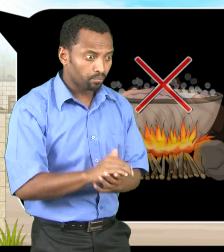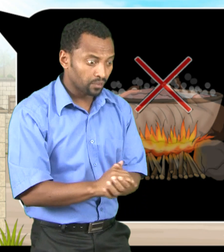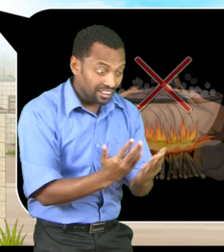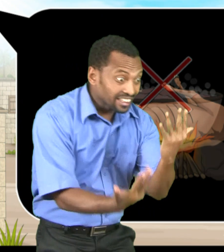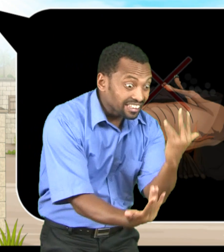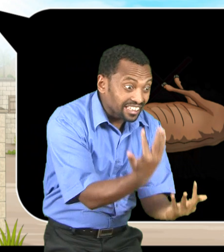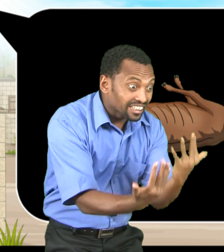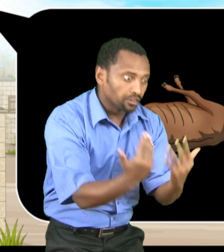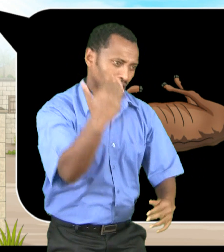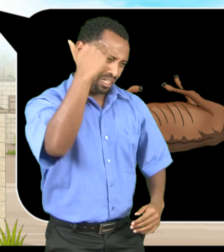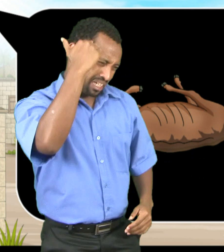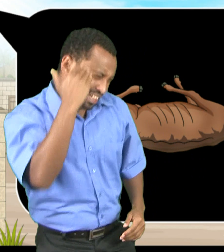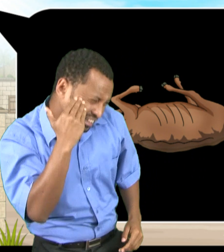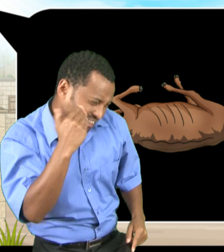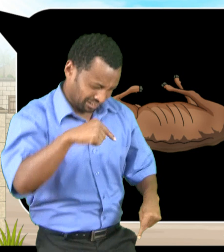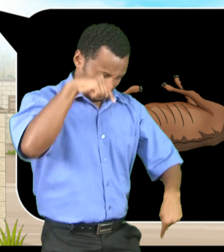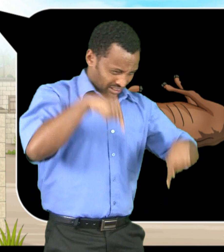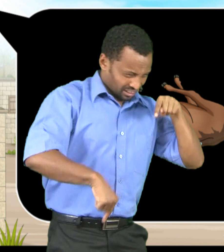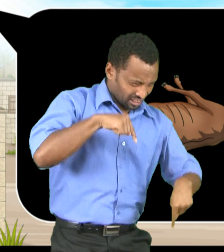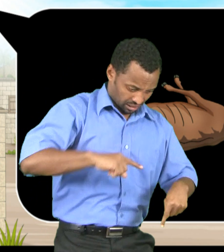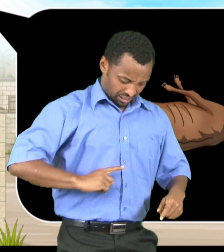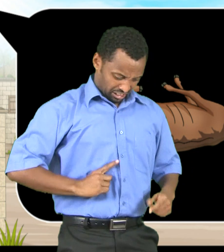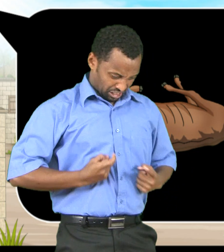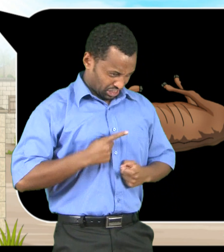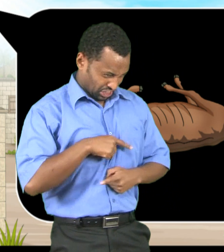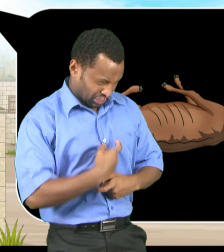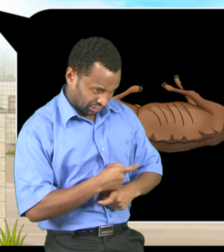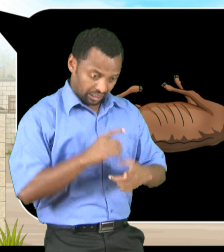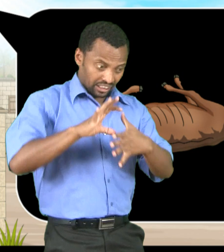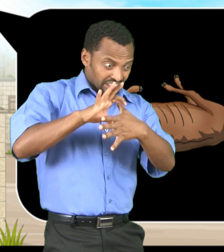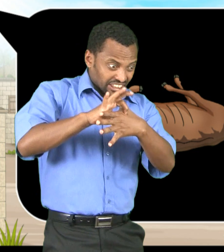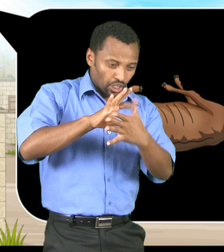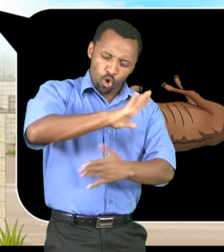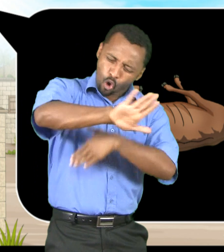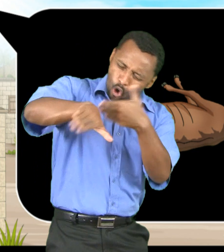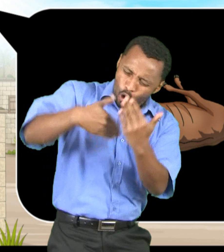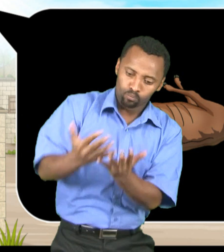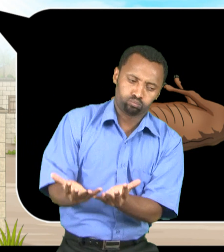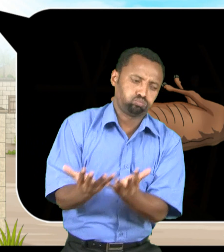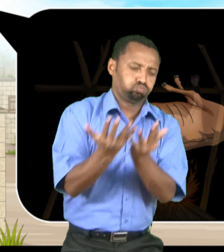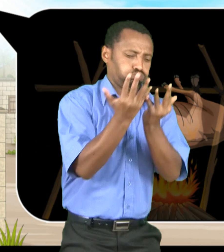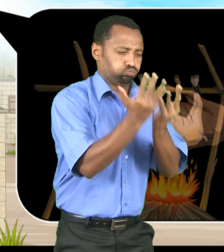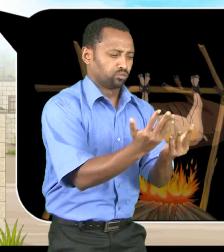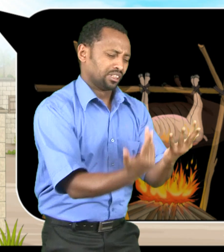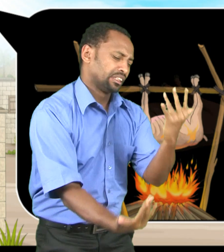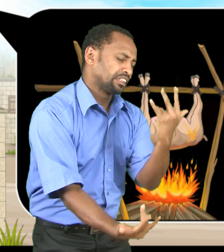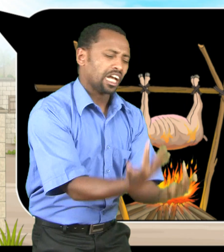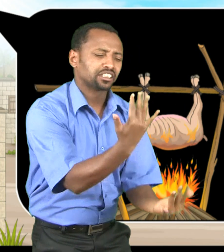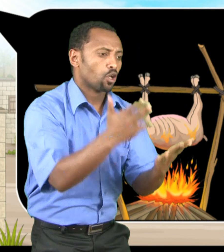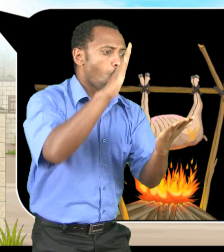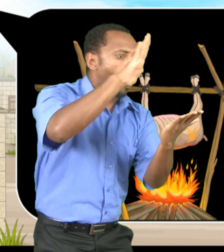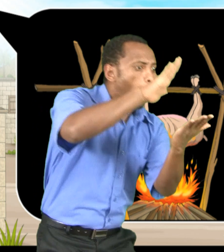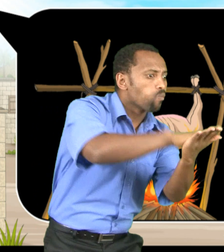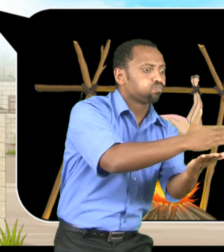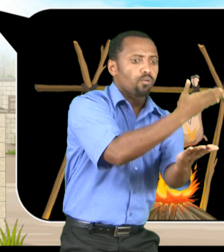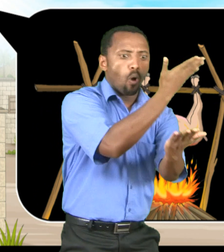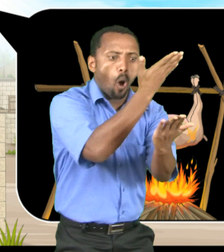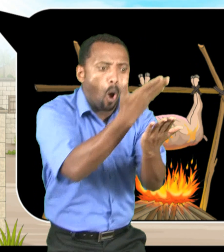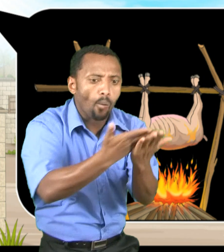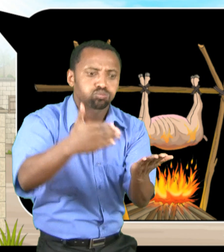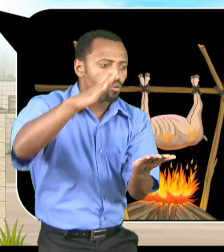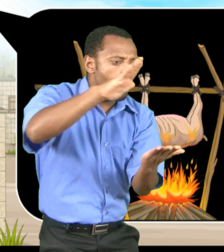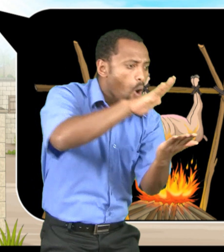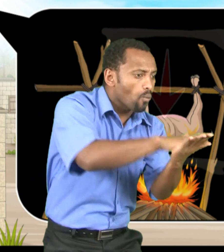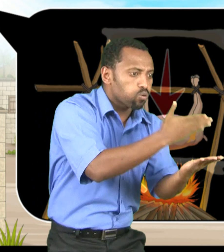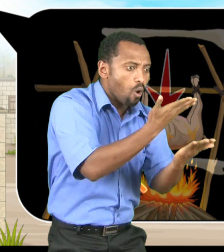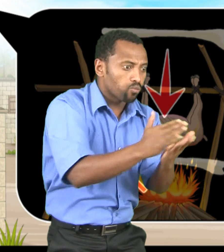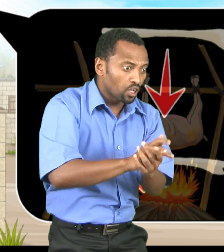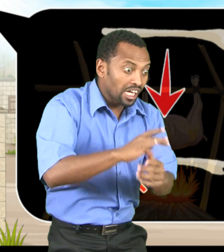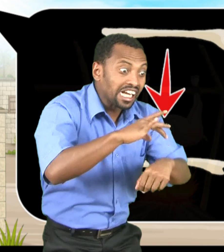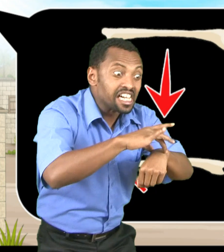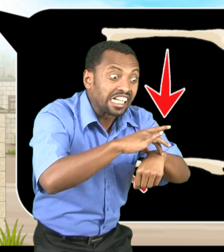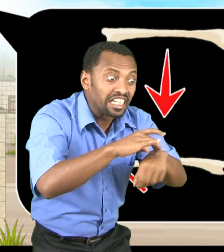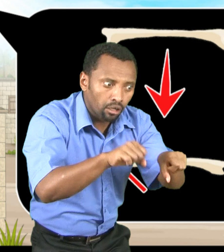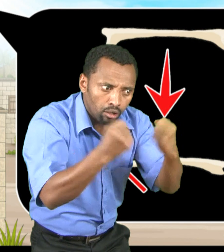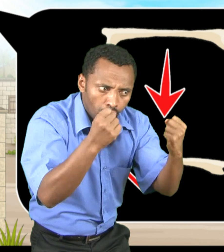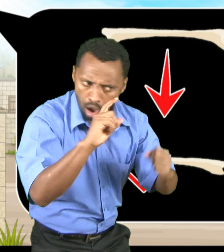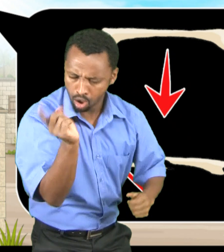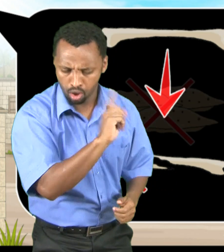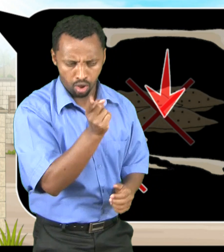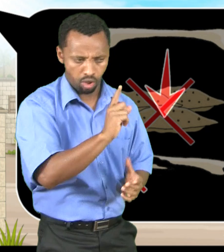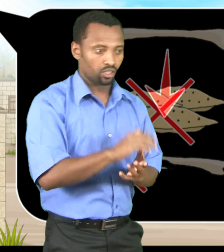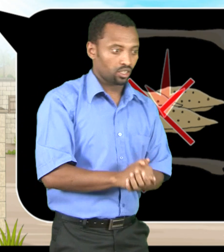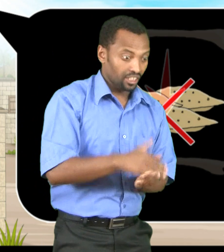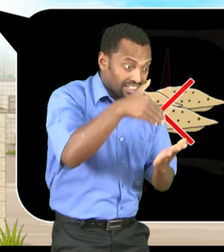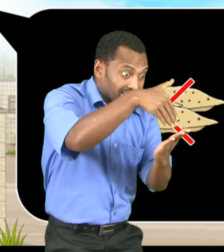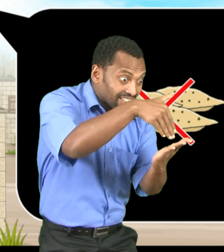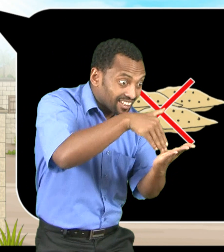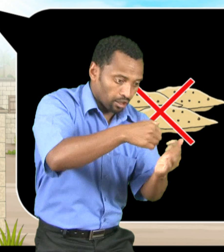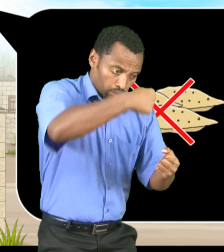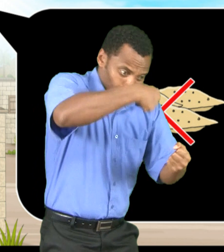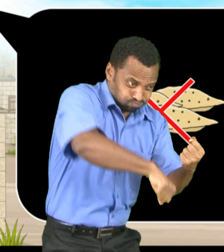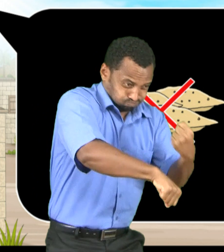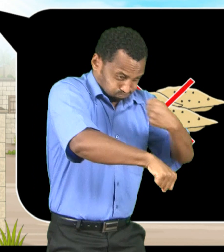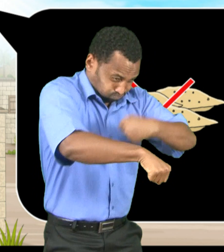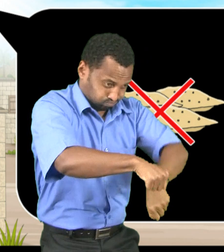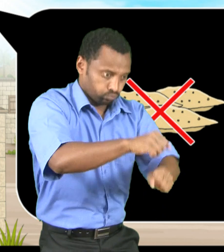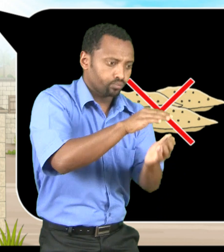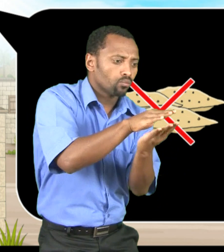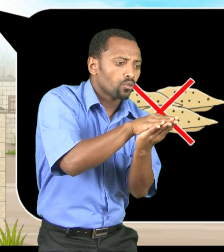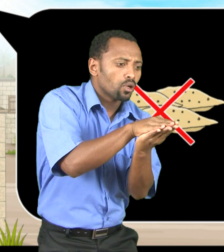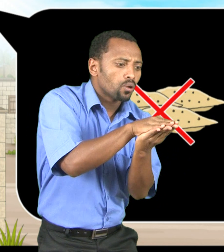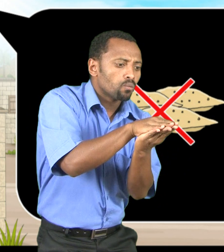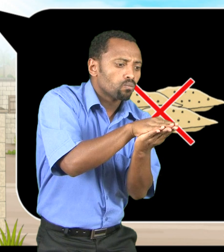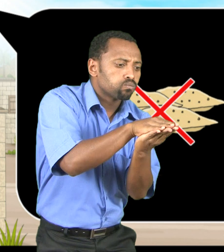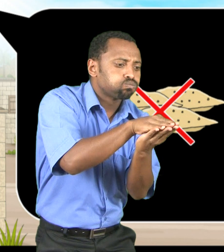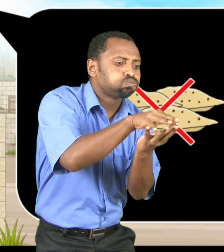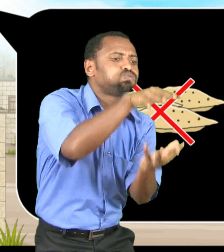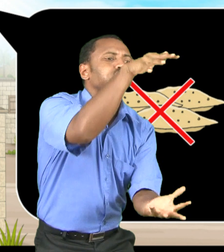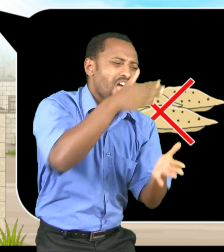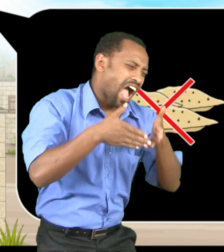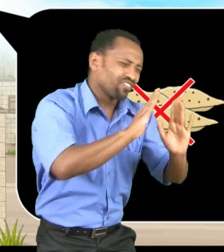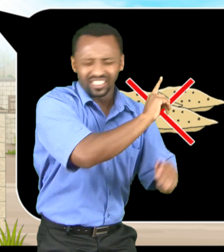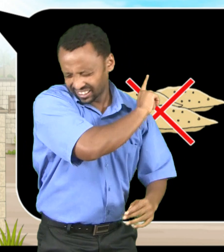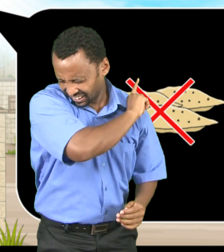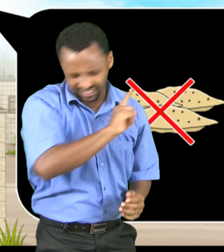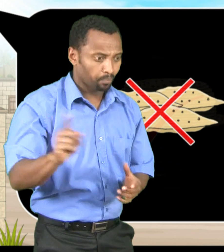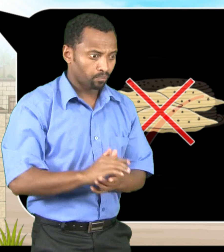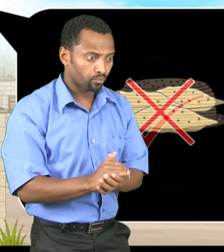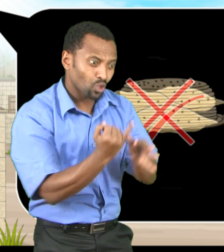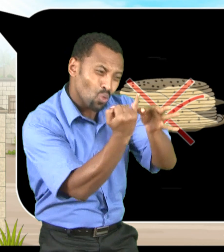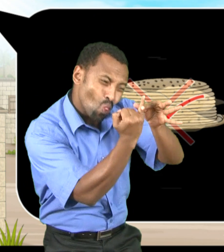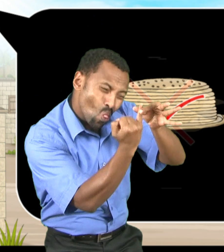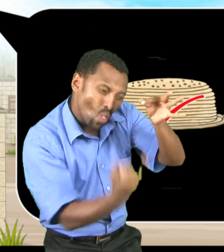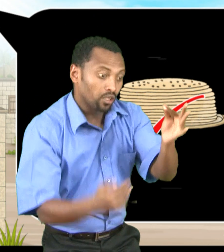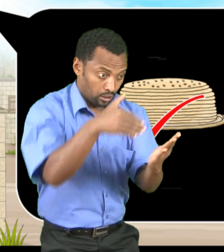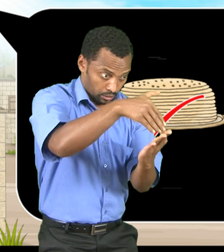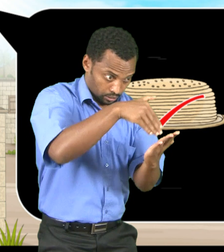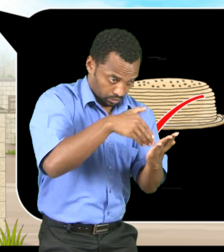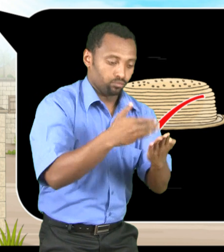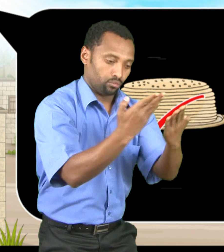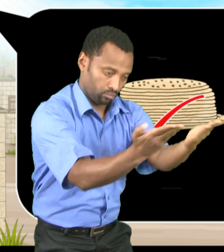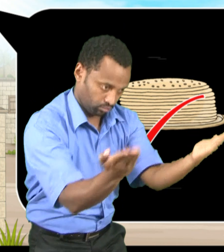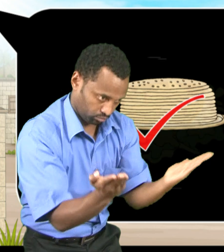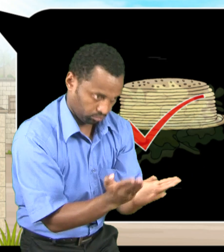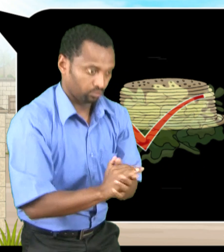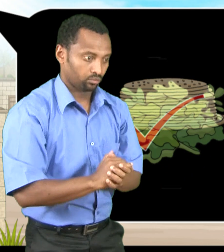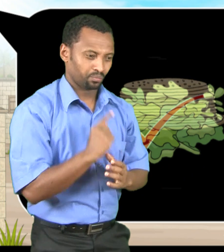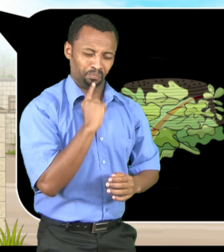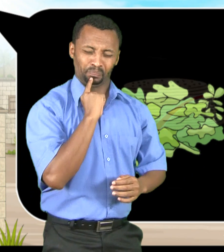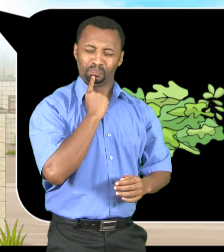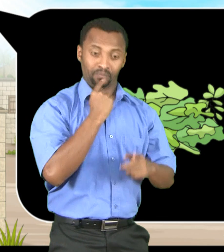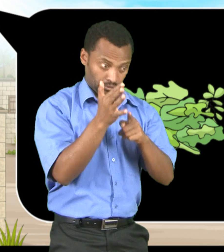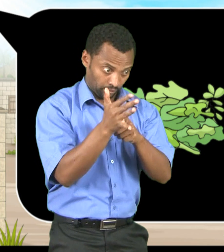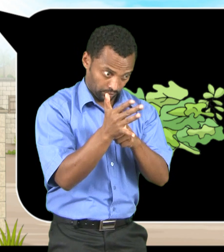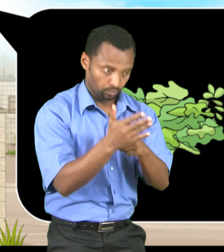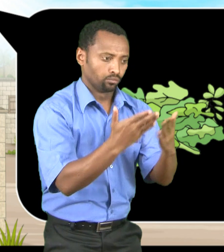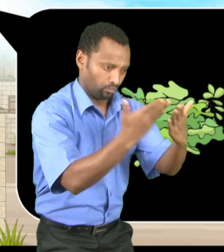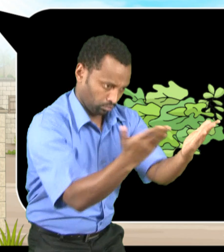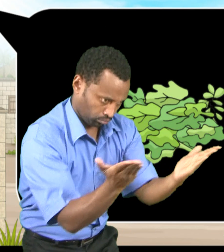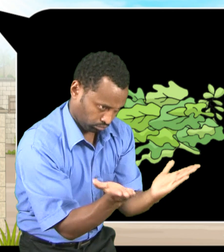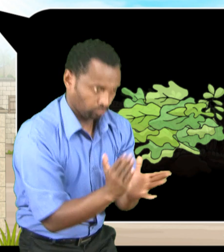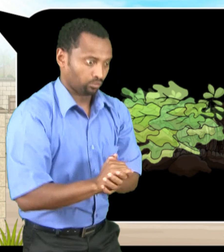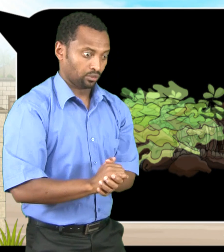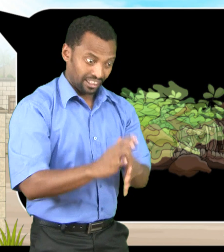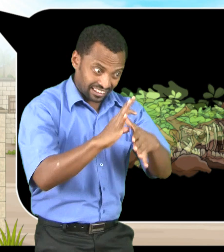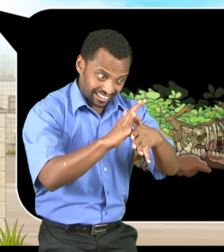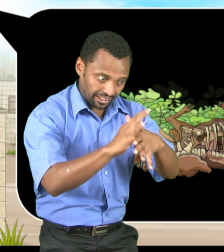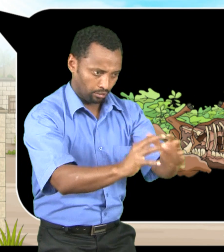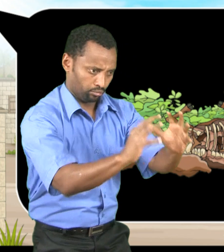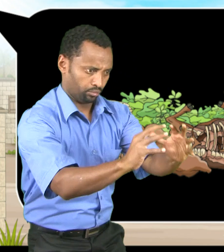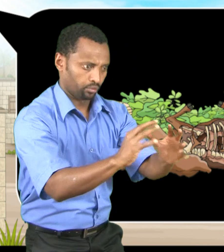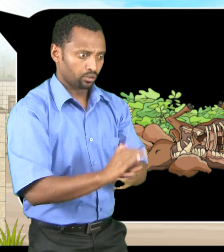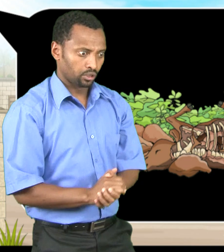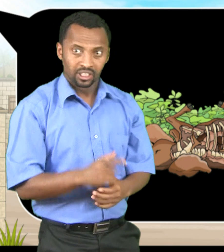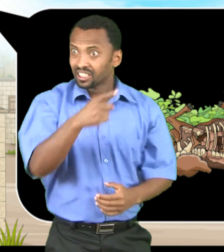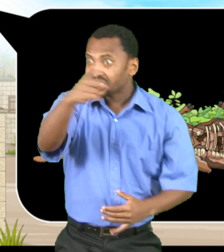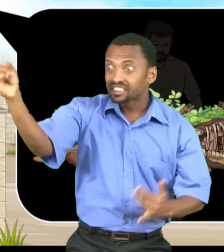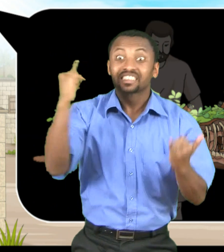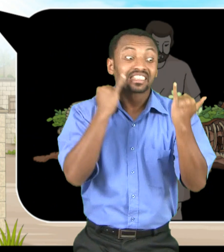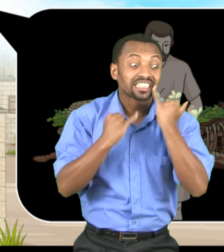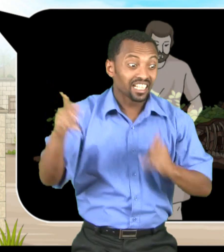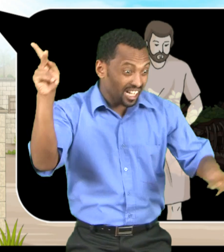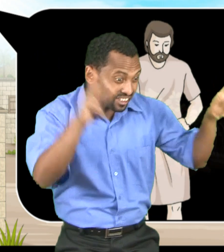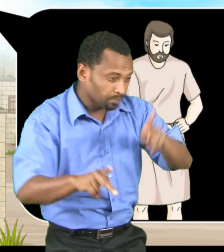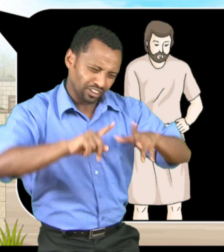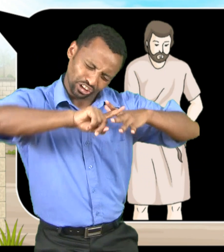Do not eat any of the meat raw or cooked in boiling water, but only roasted over the fire—its head and legs and inner parts. Do not leave any of it until morning;